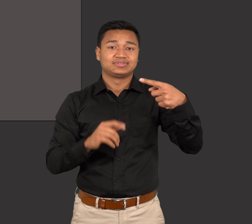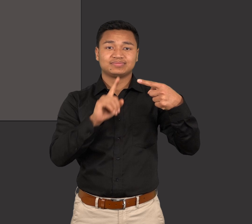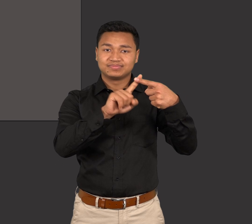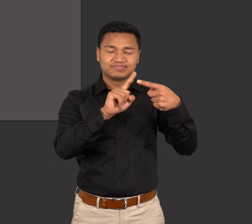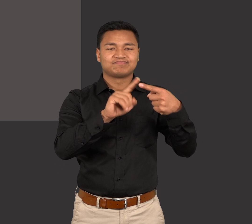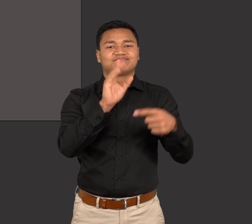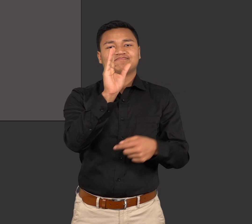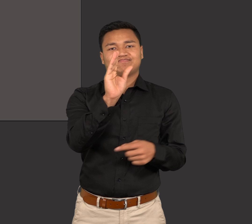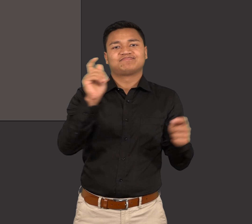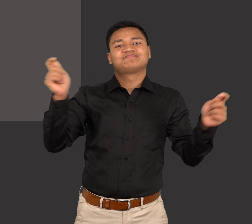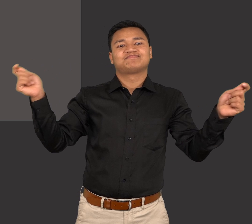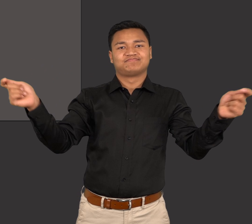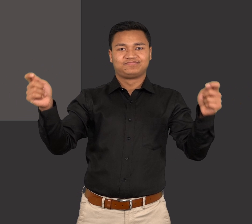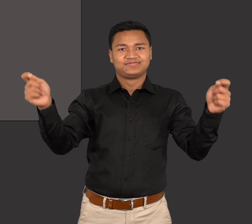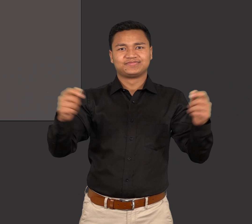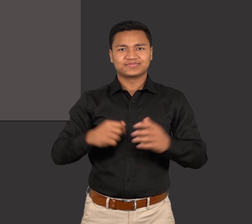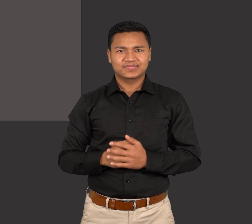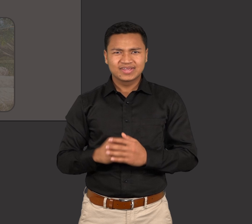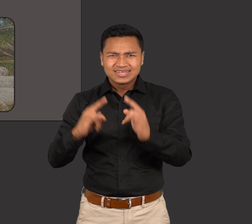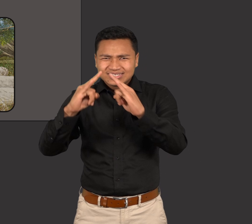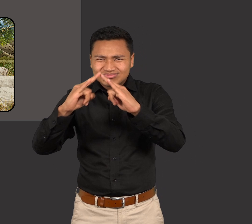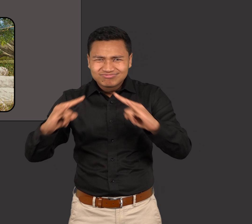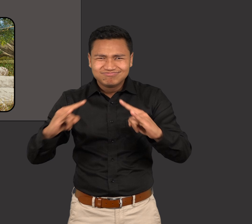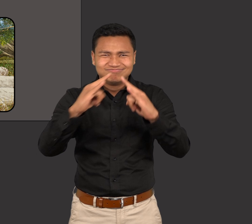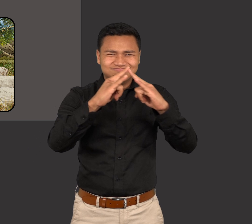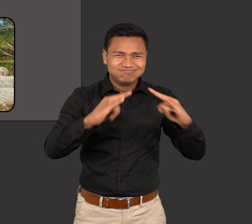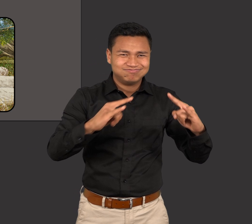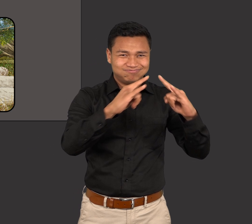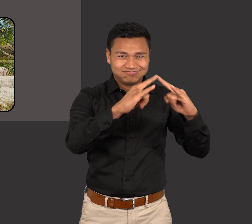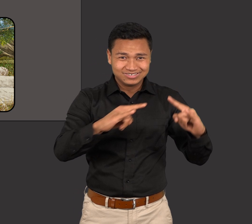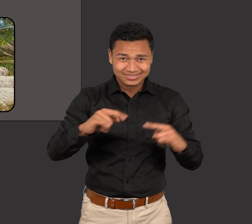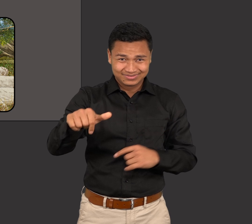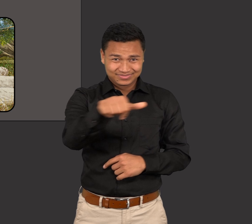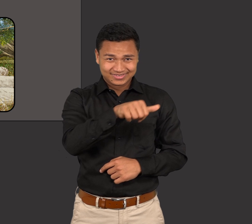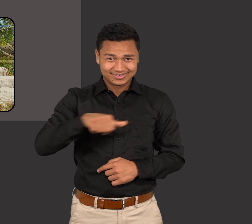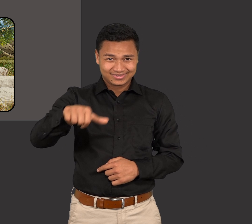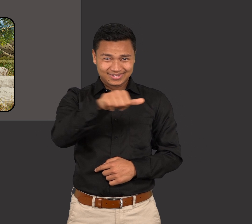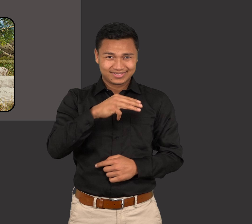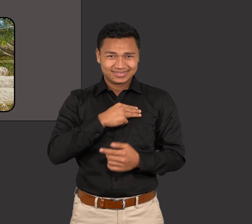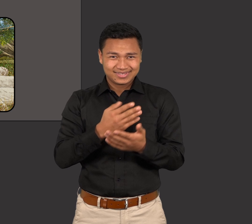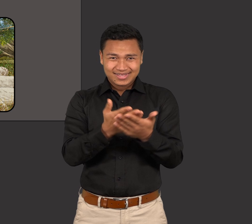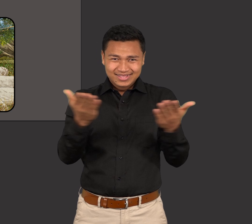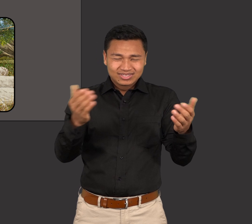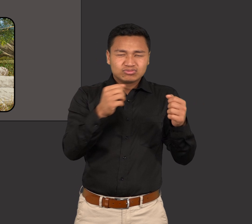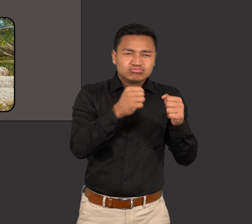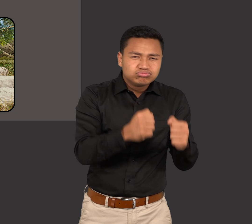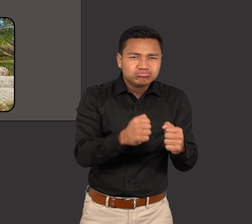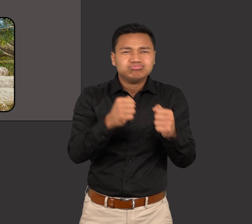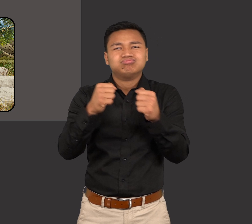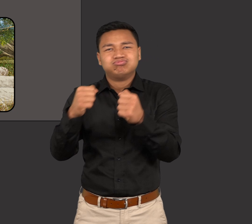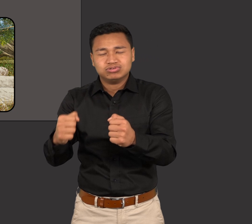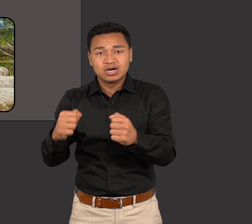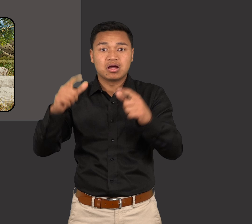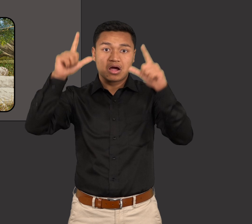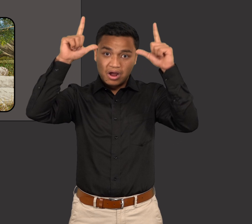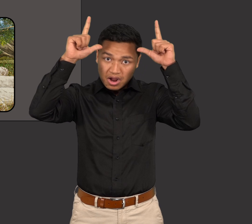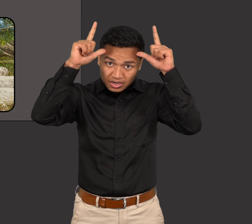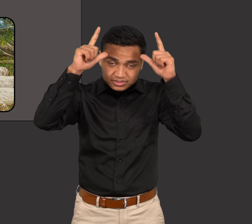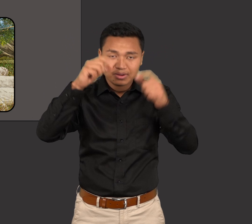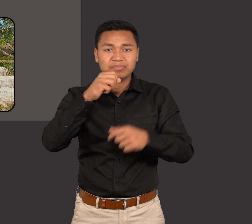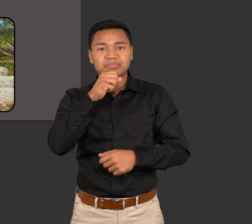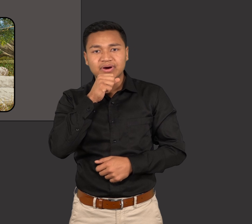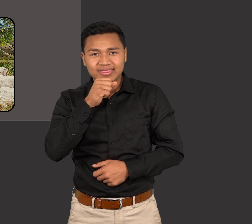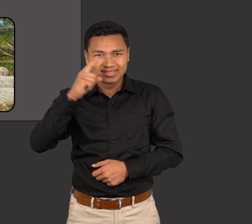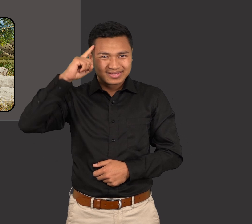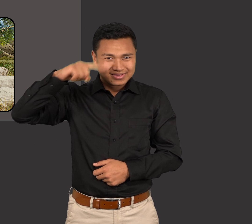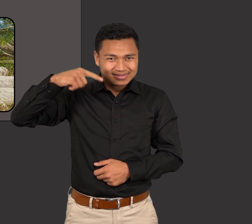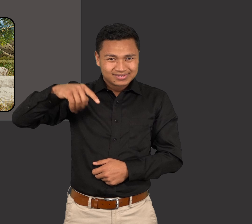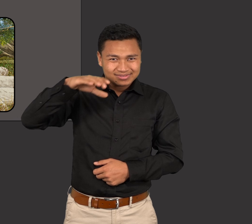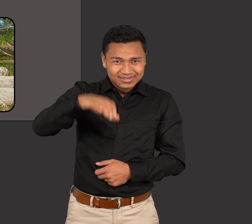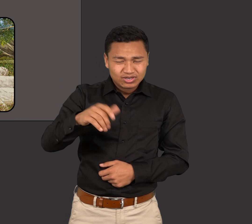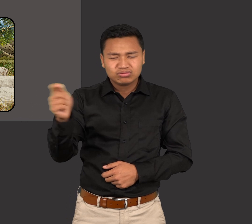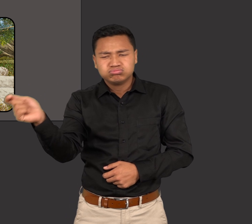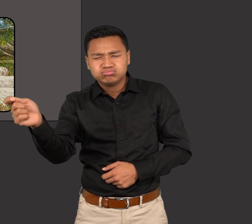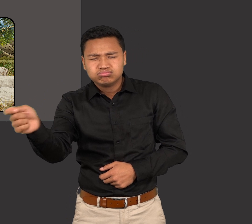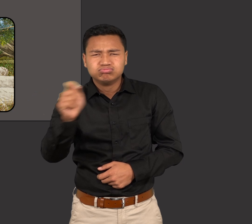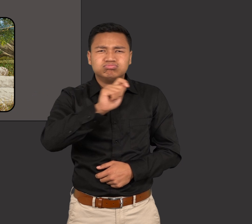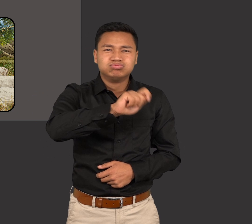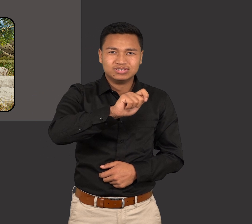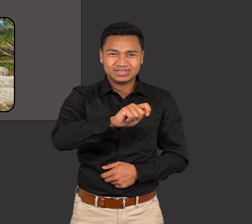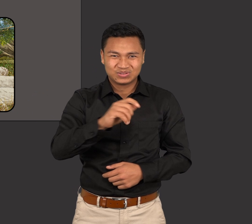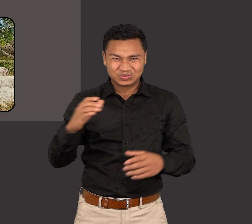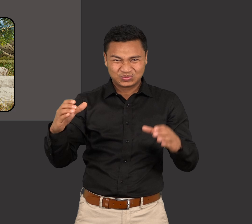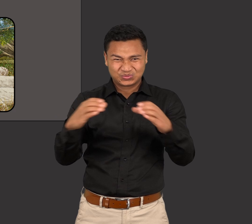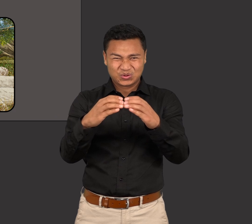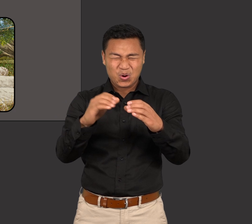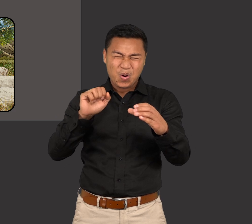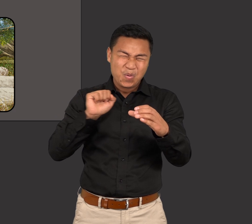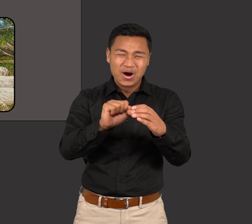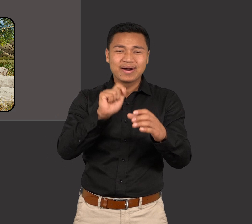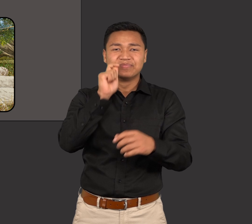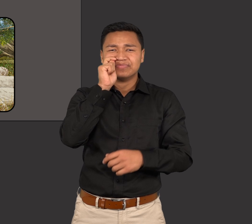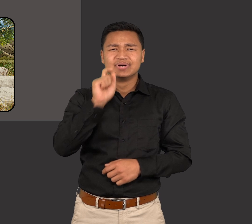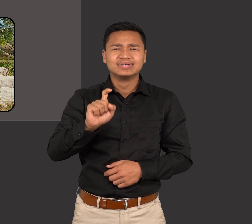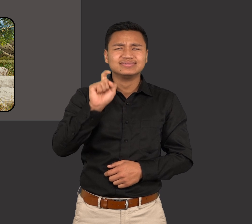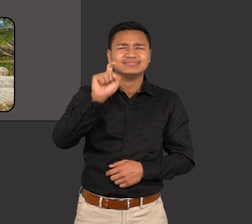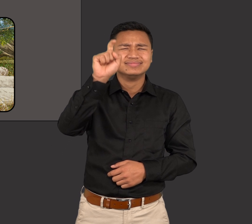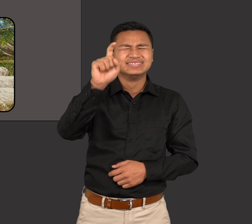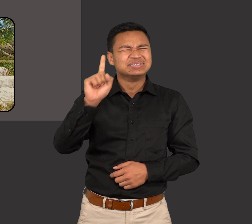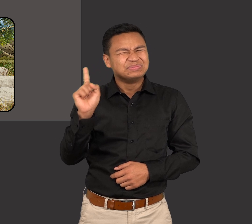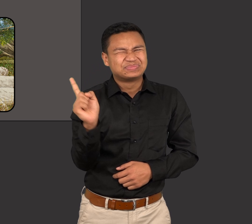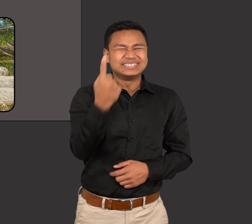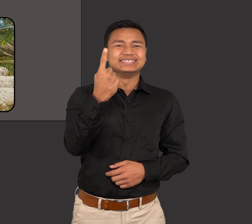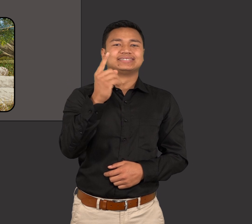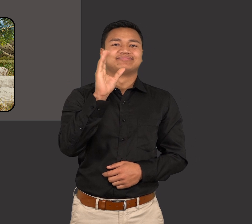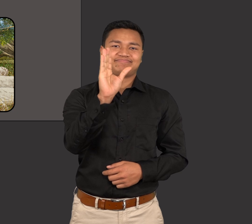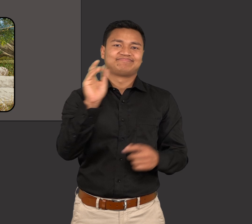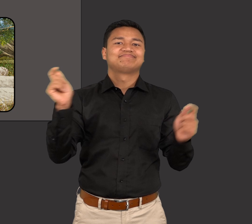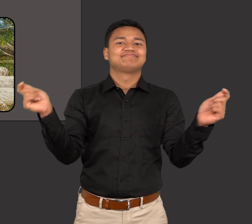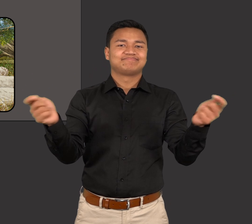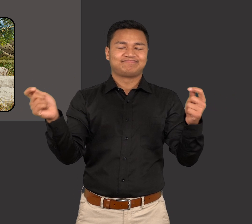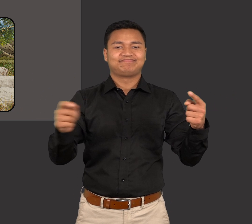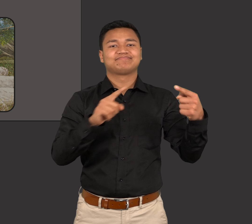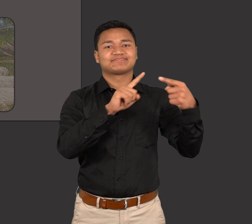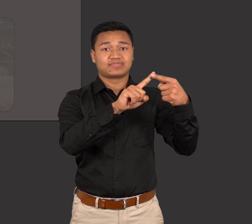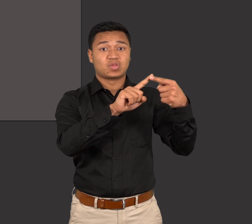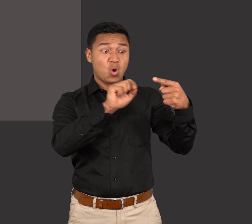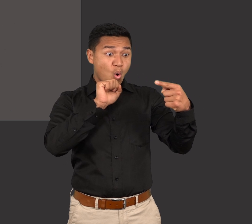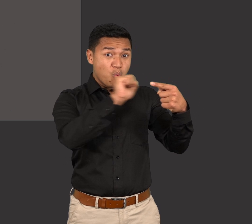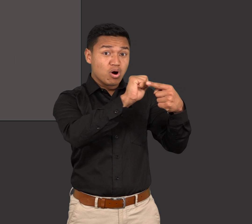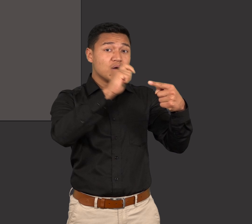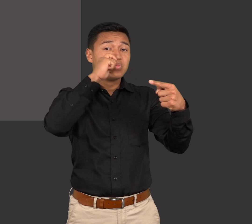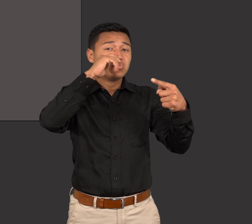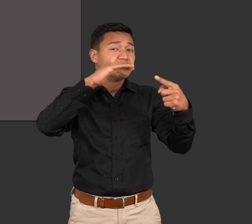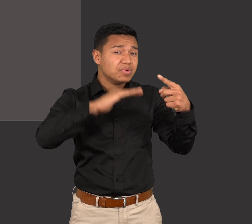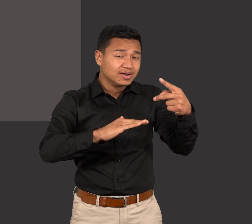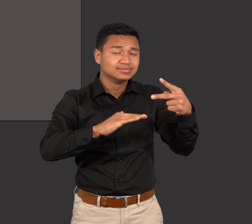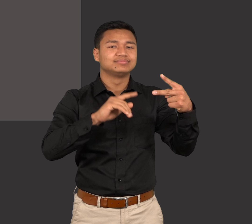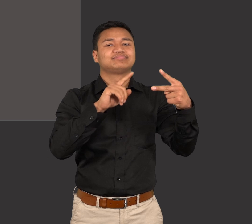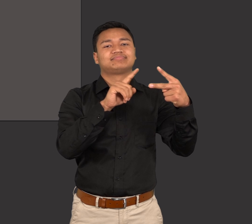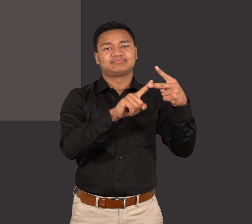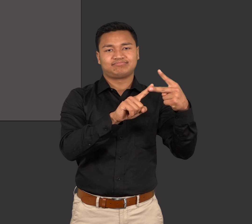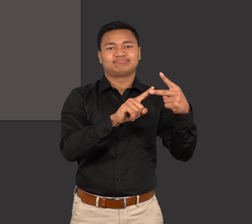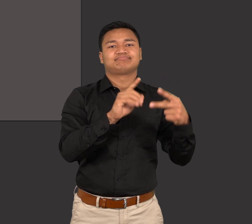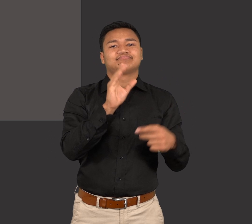he was the father of those who dwell in tents and raise livestock.